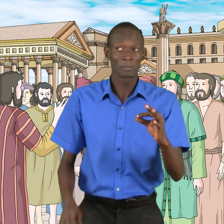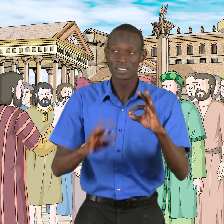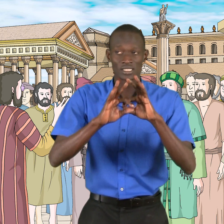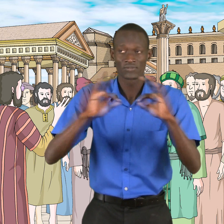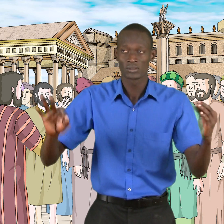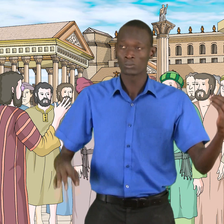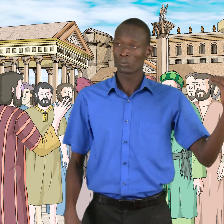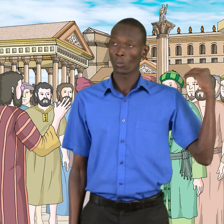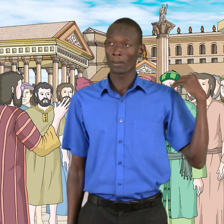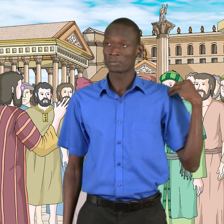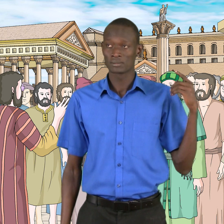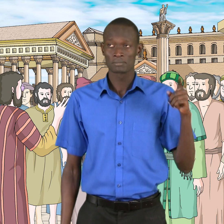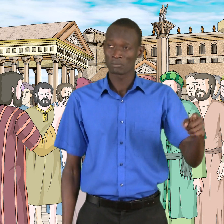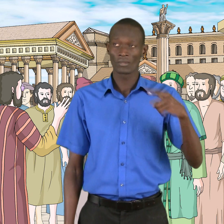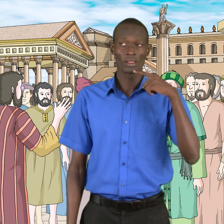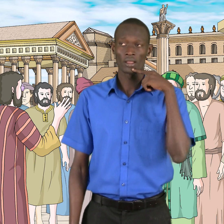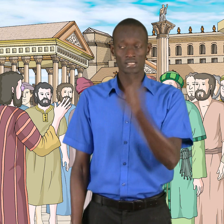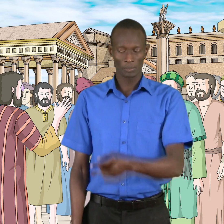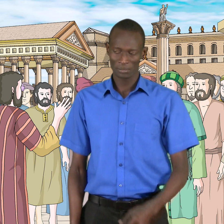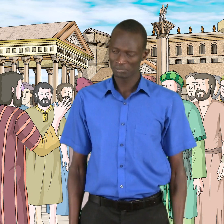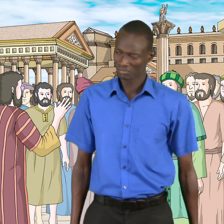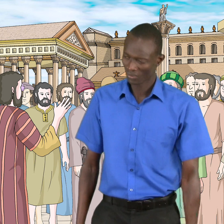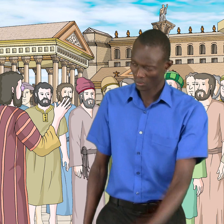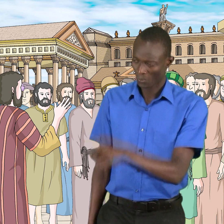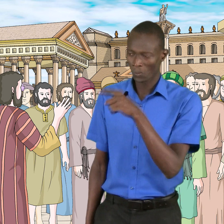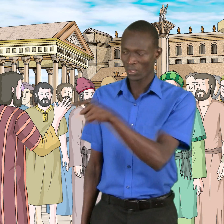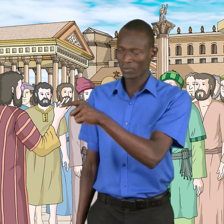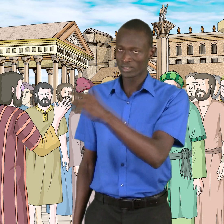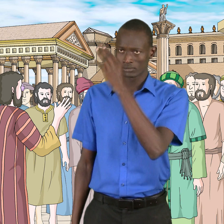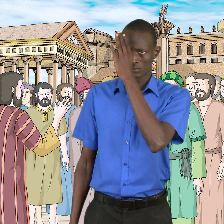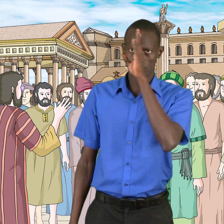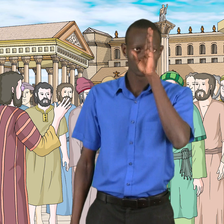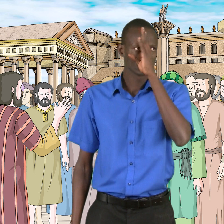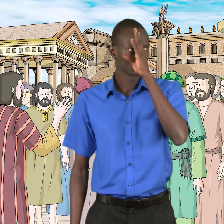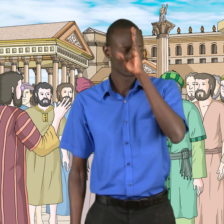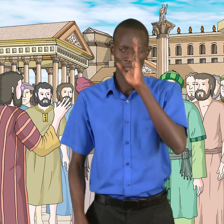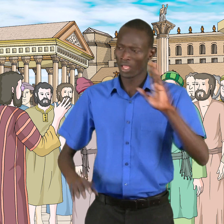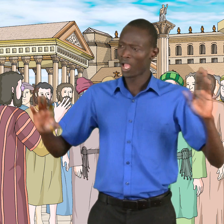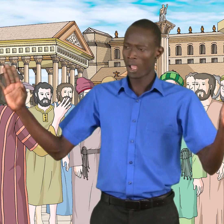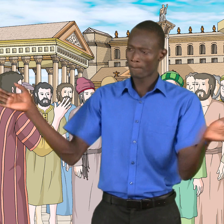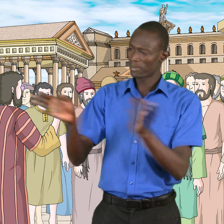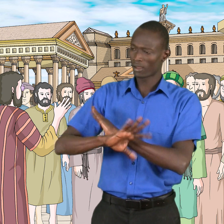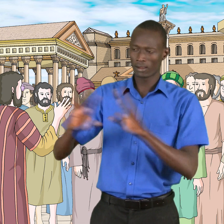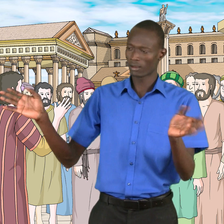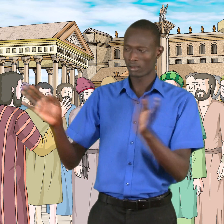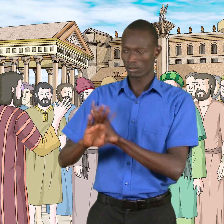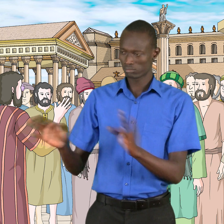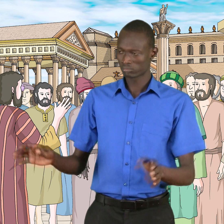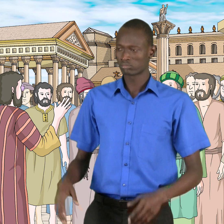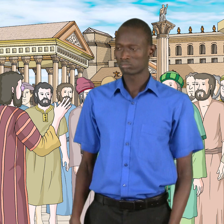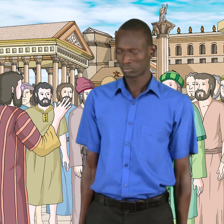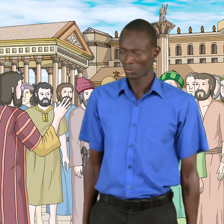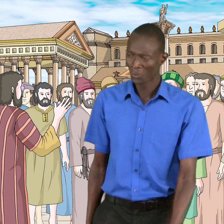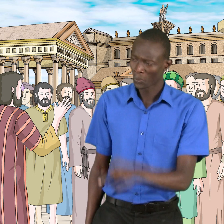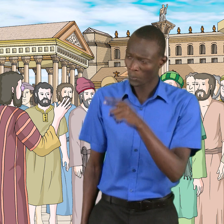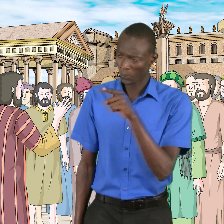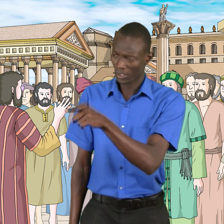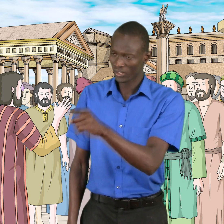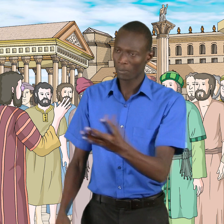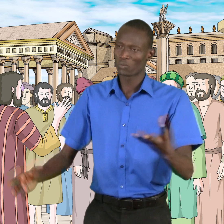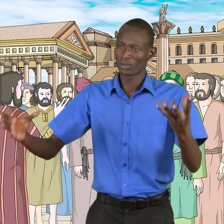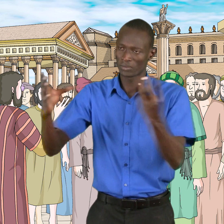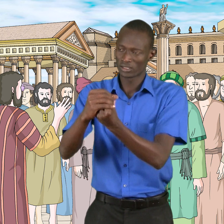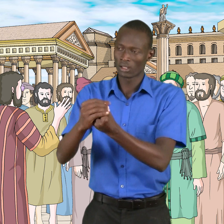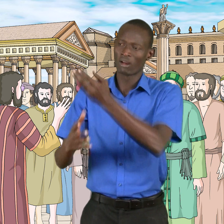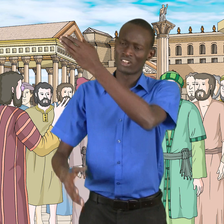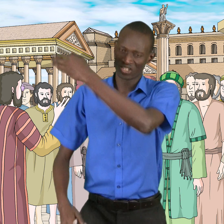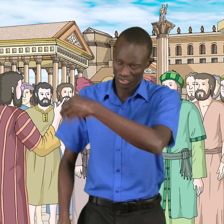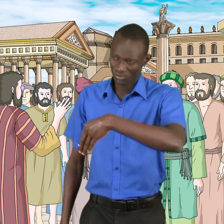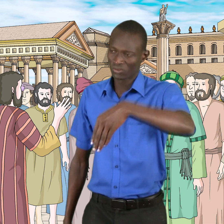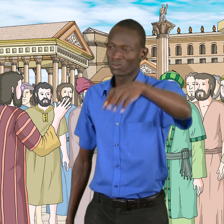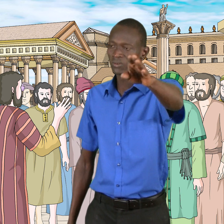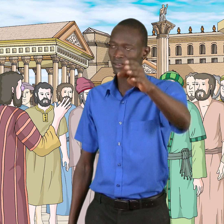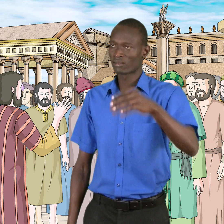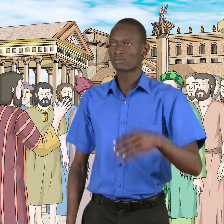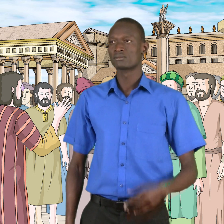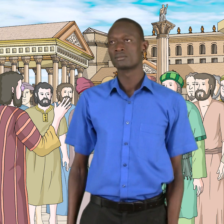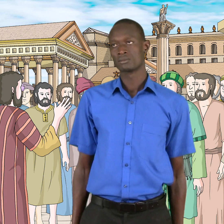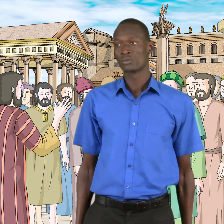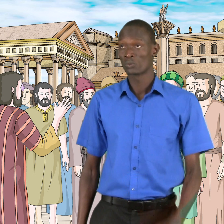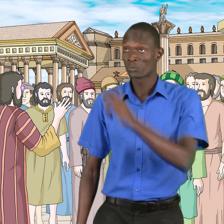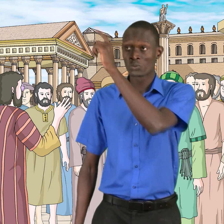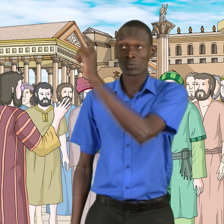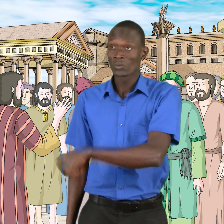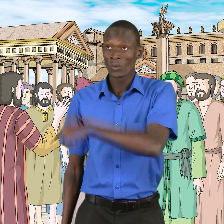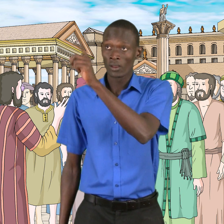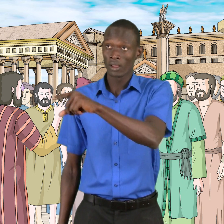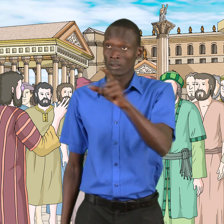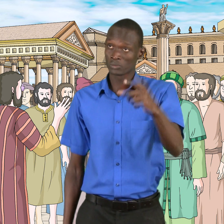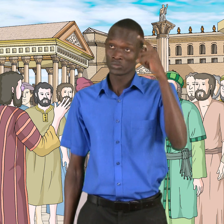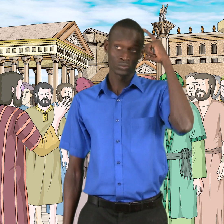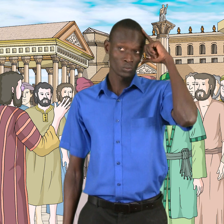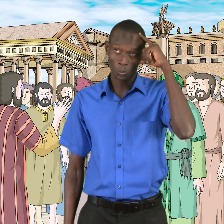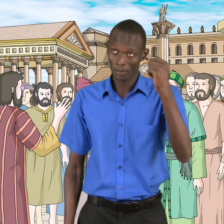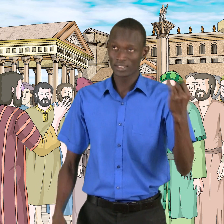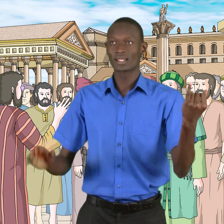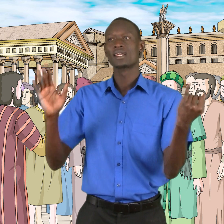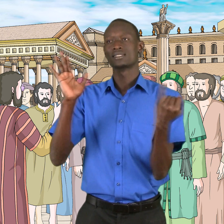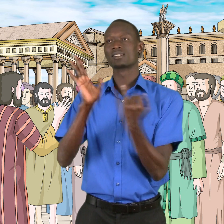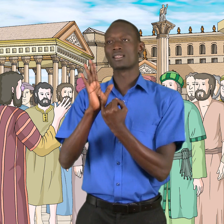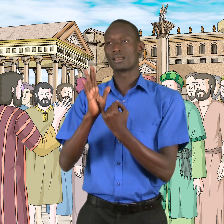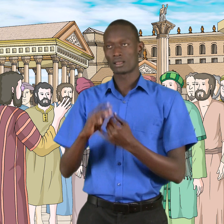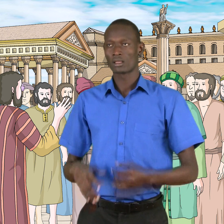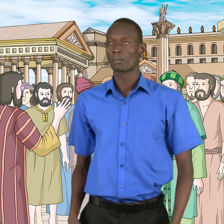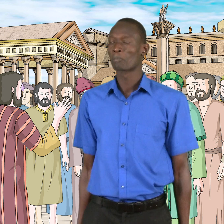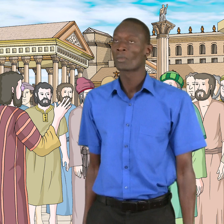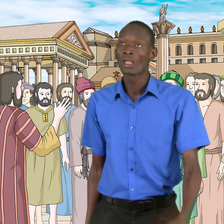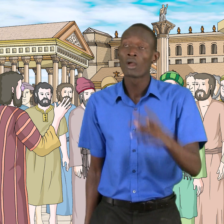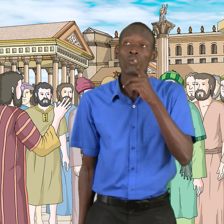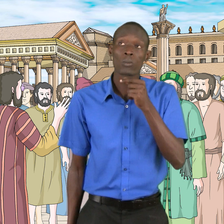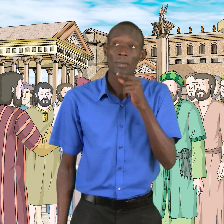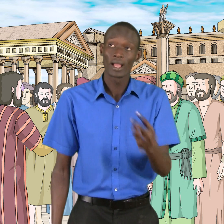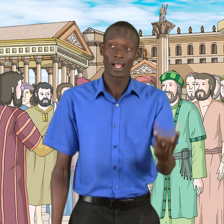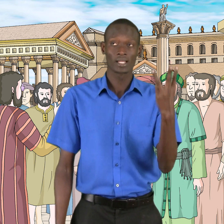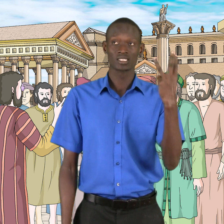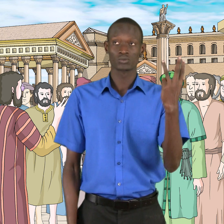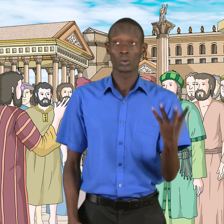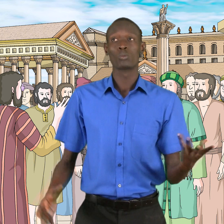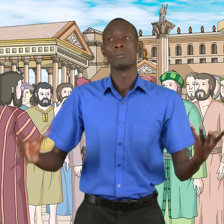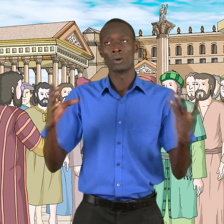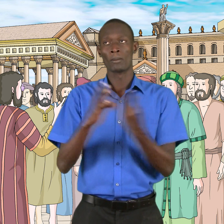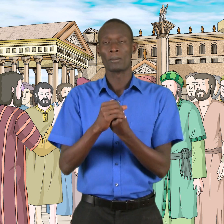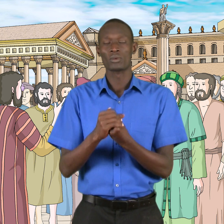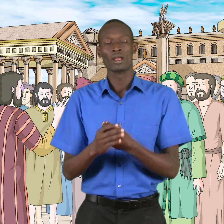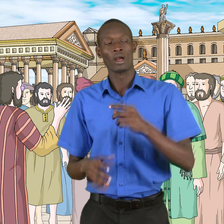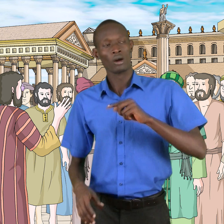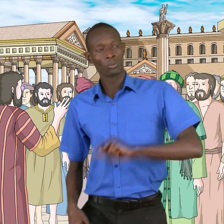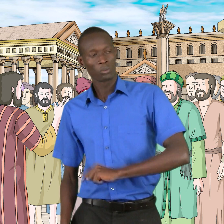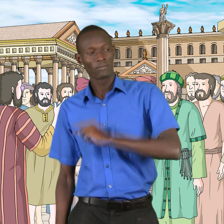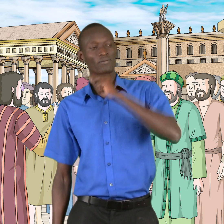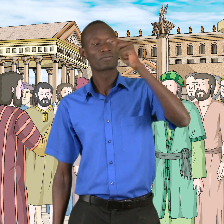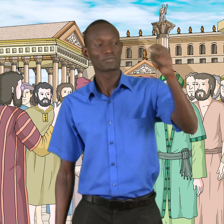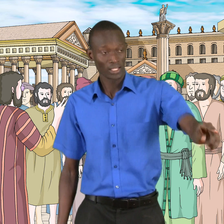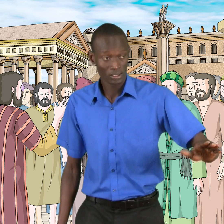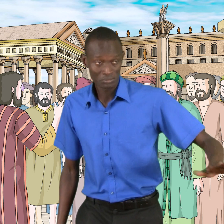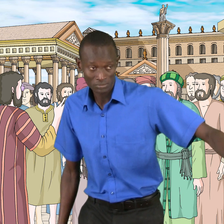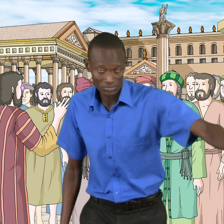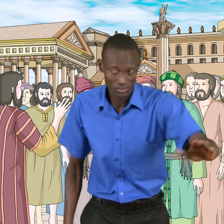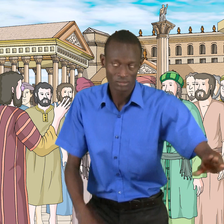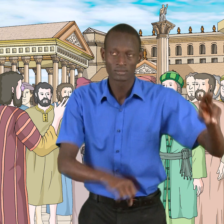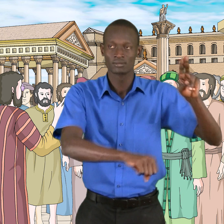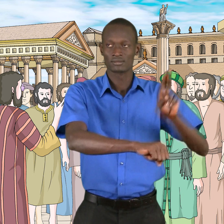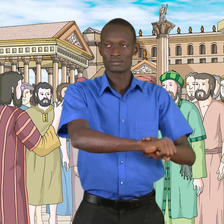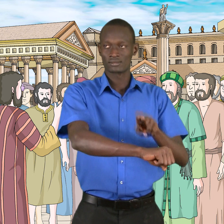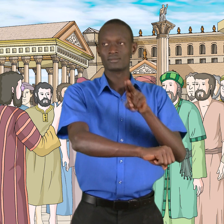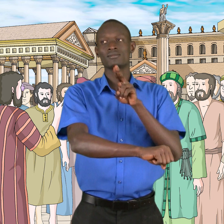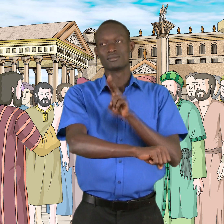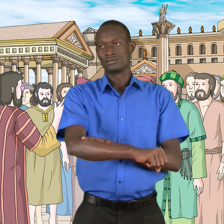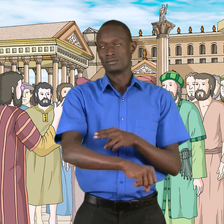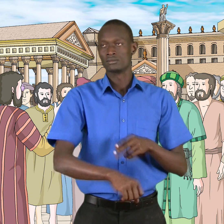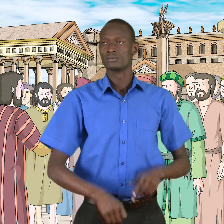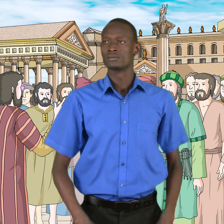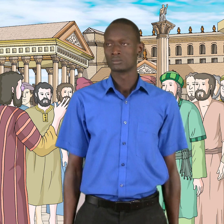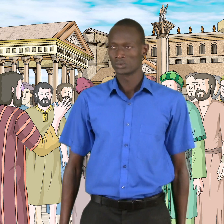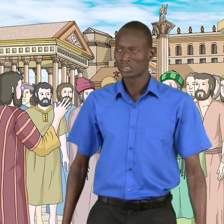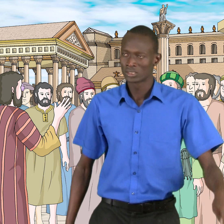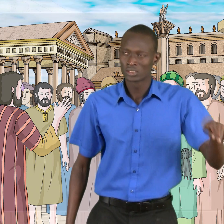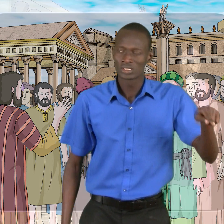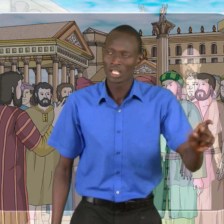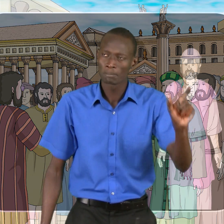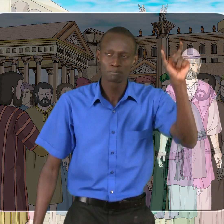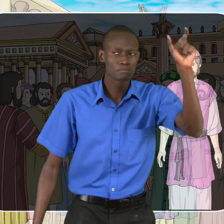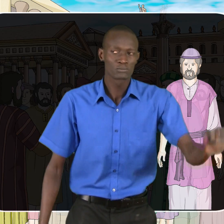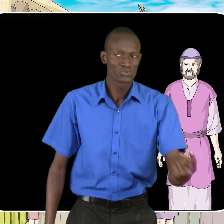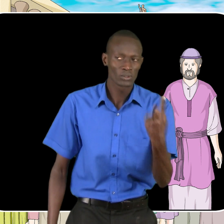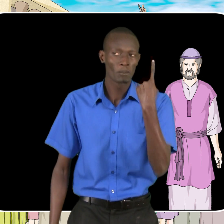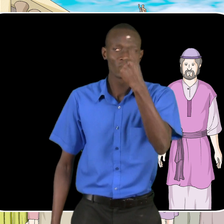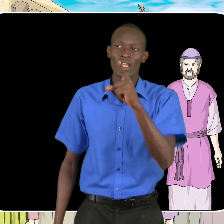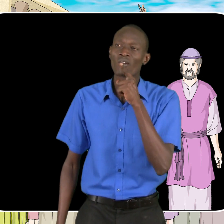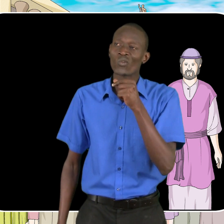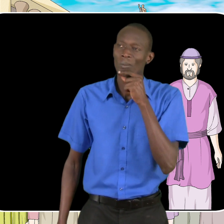The Spirit told me to accompany them without hesitation. These six brothers also went with me, and we entered the man’s home.